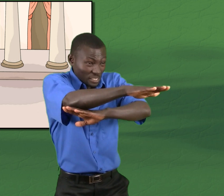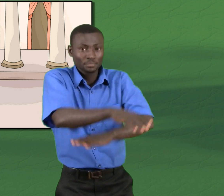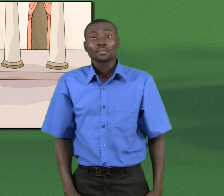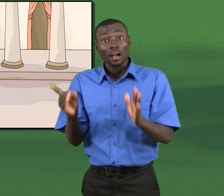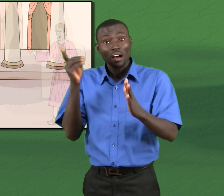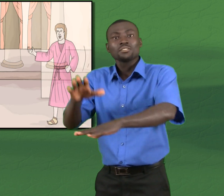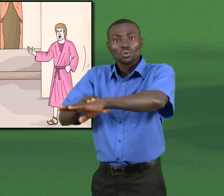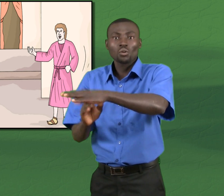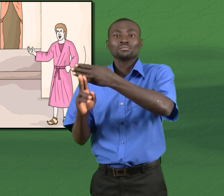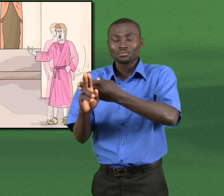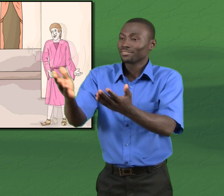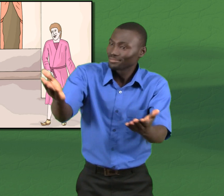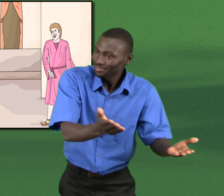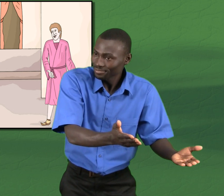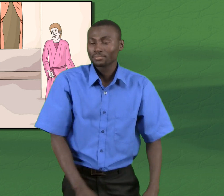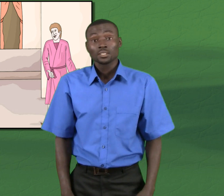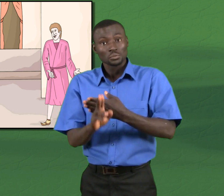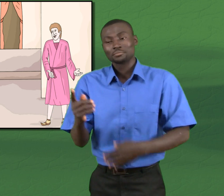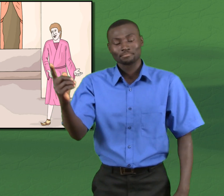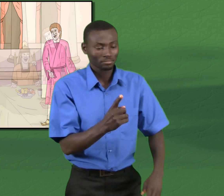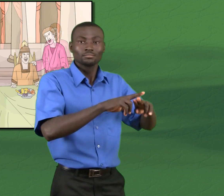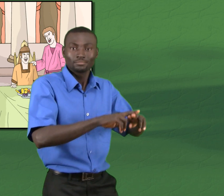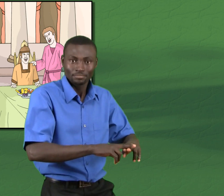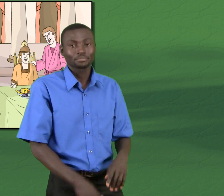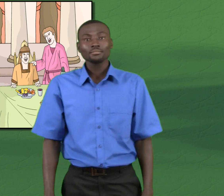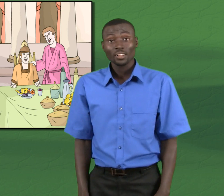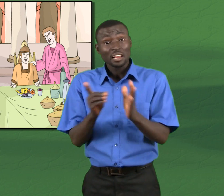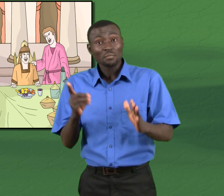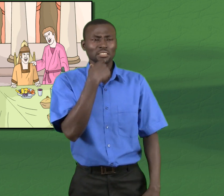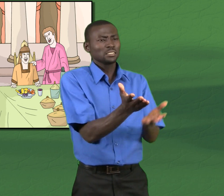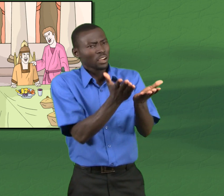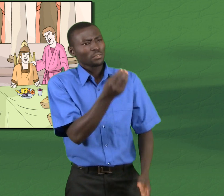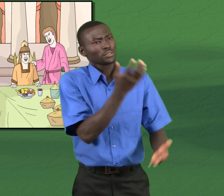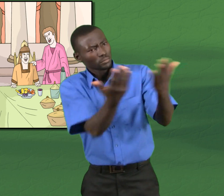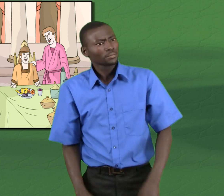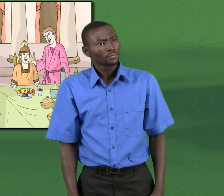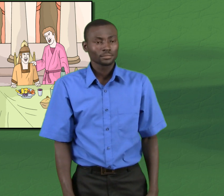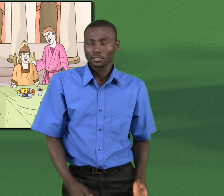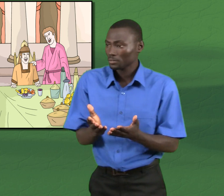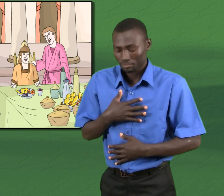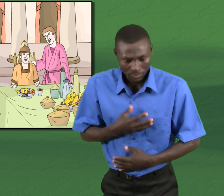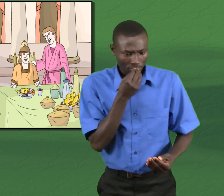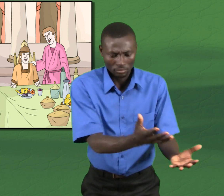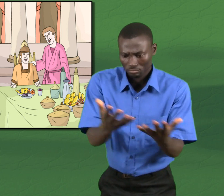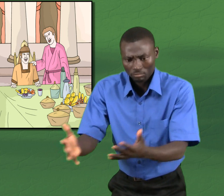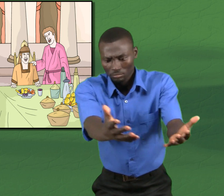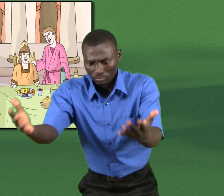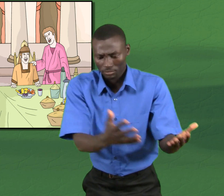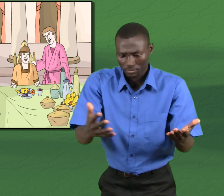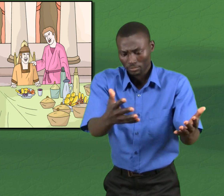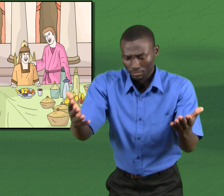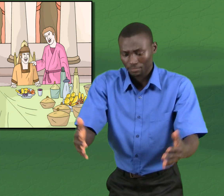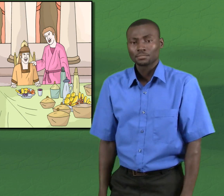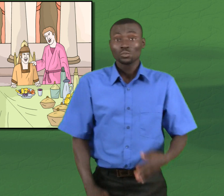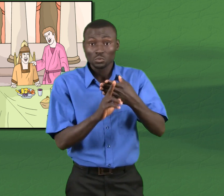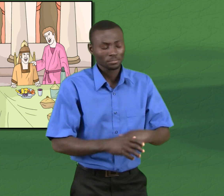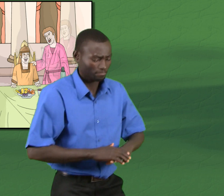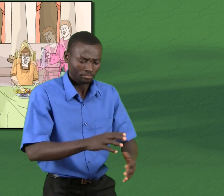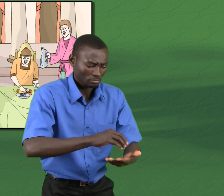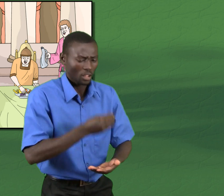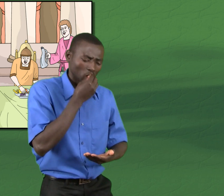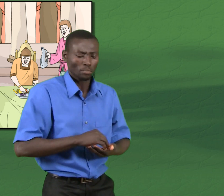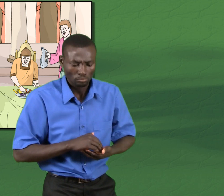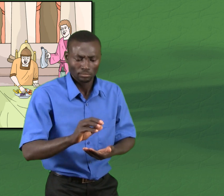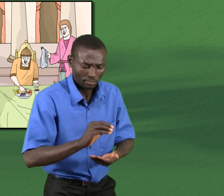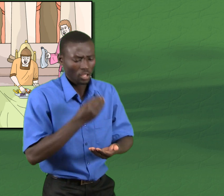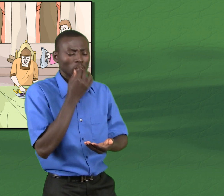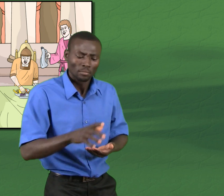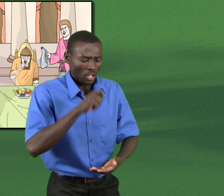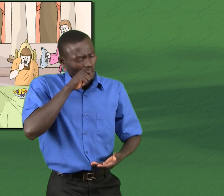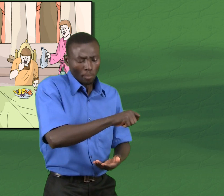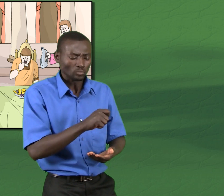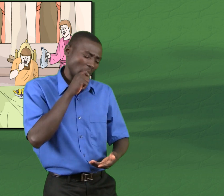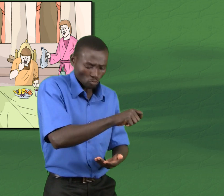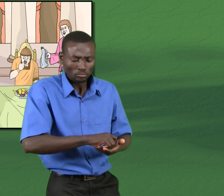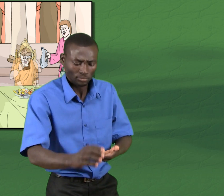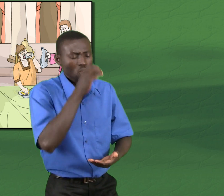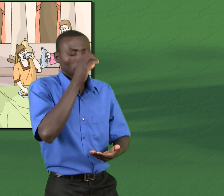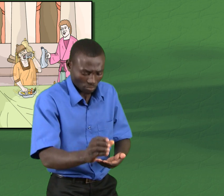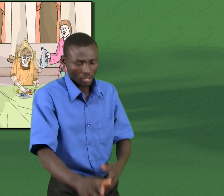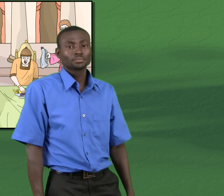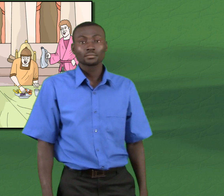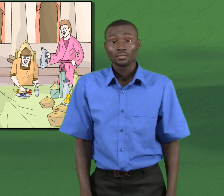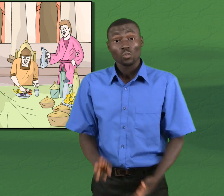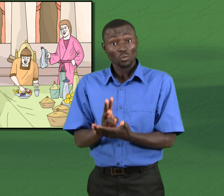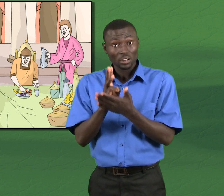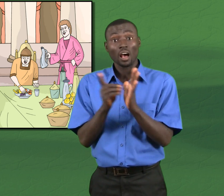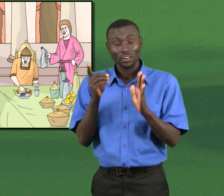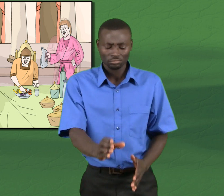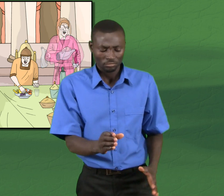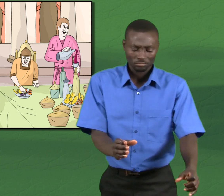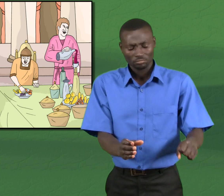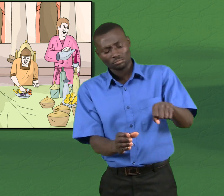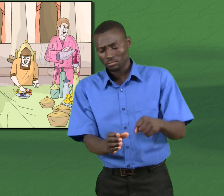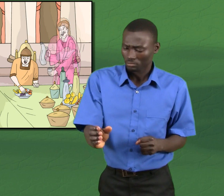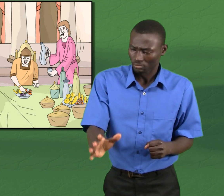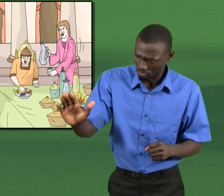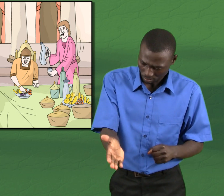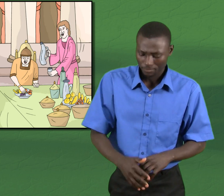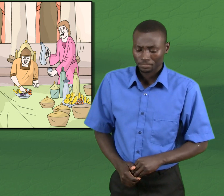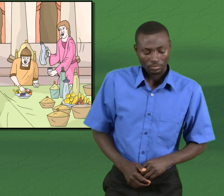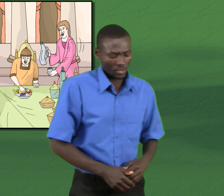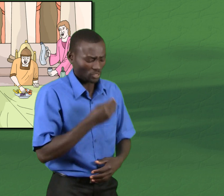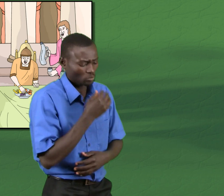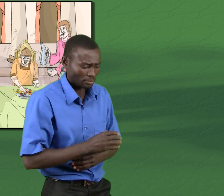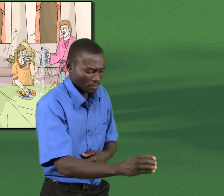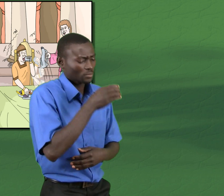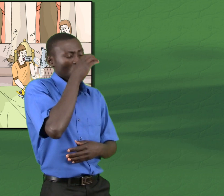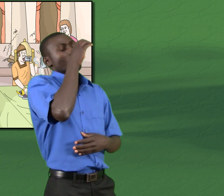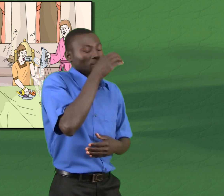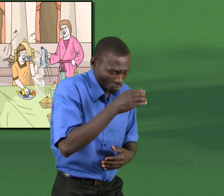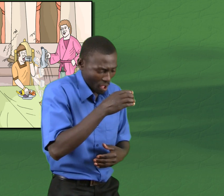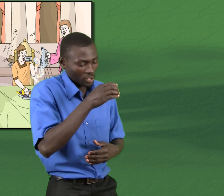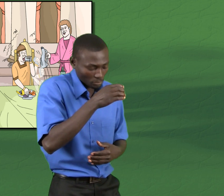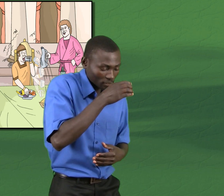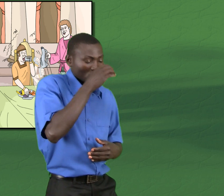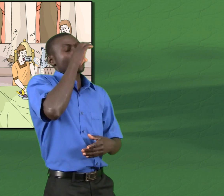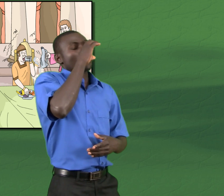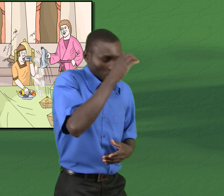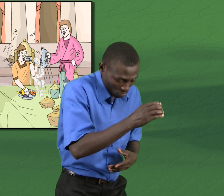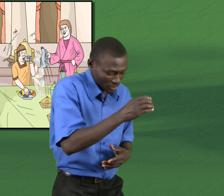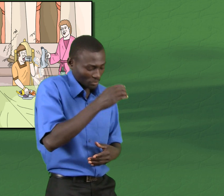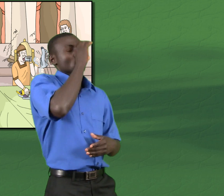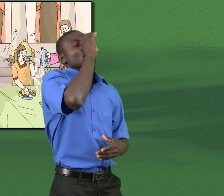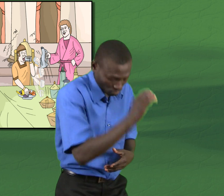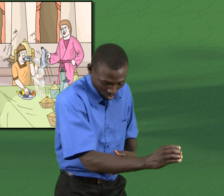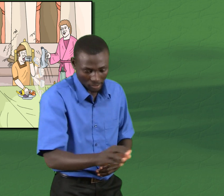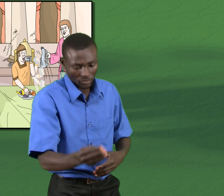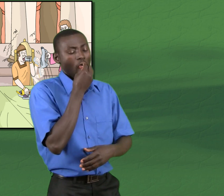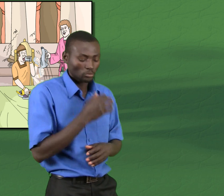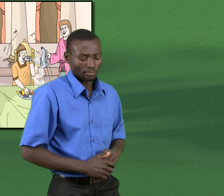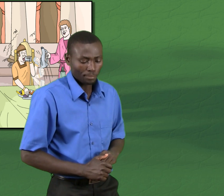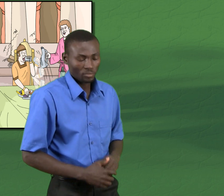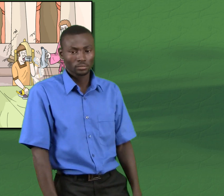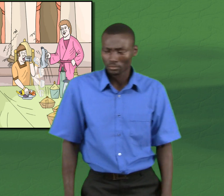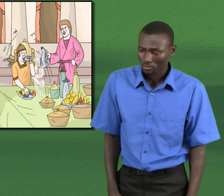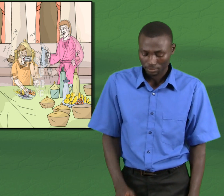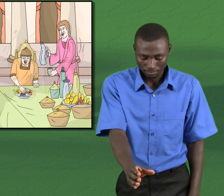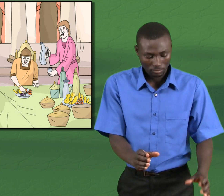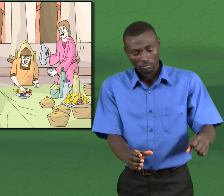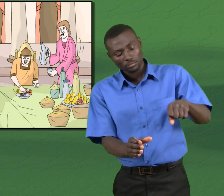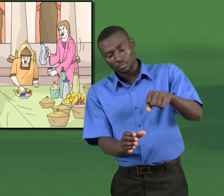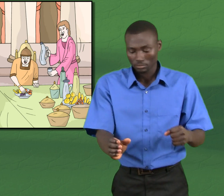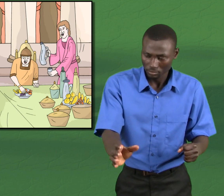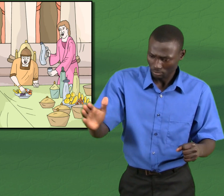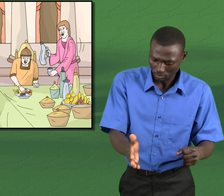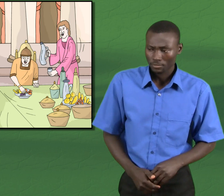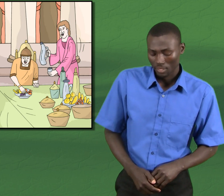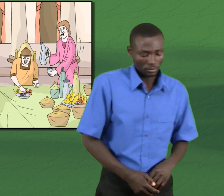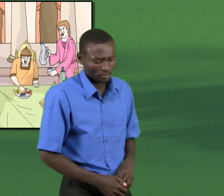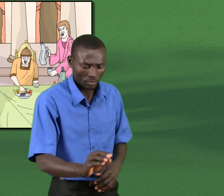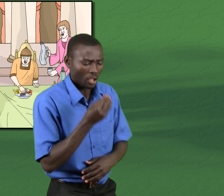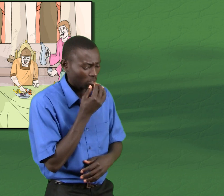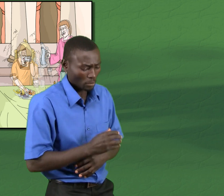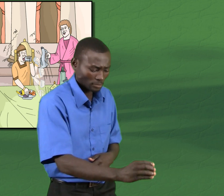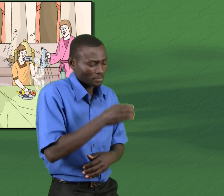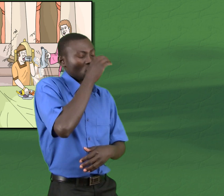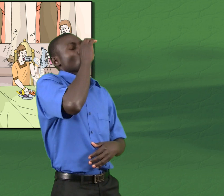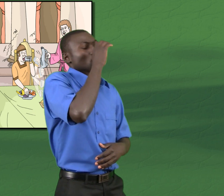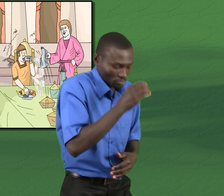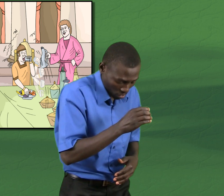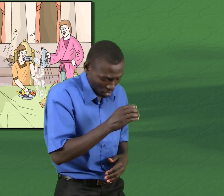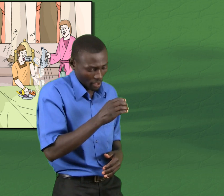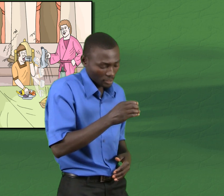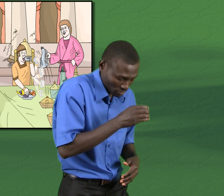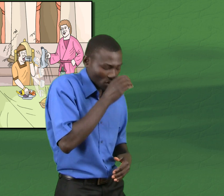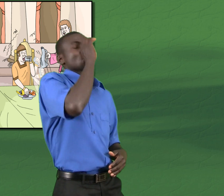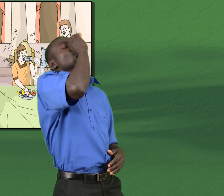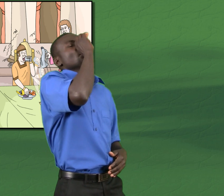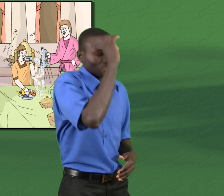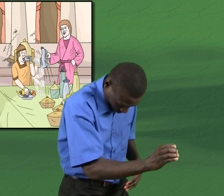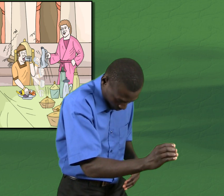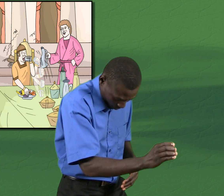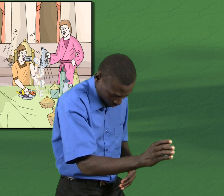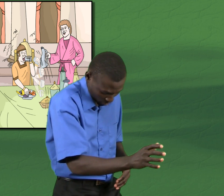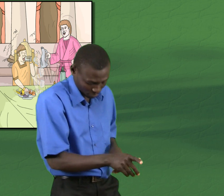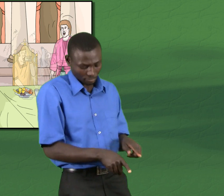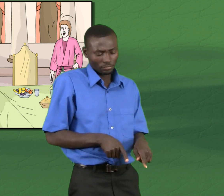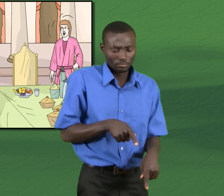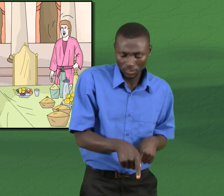Then David invited Uriah to eat and drink with him, and he got Uriah drunk.